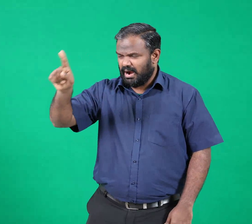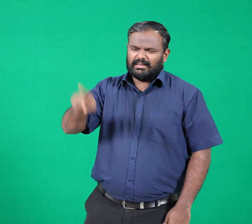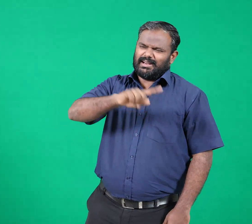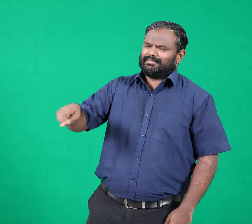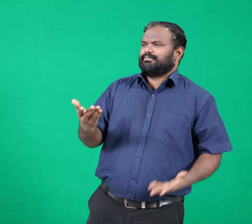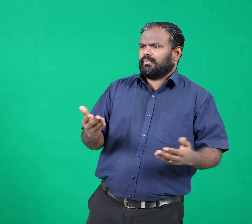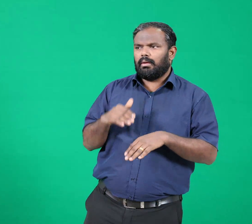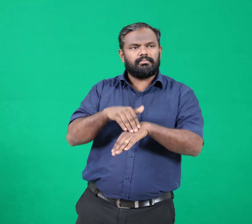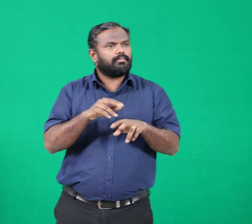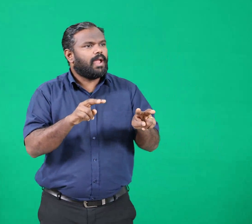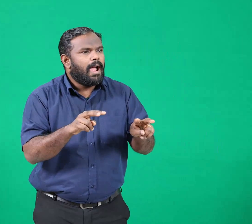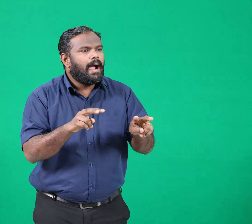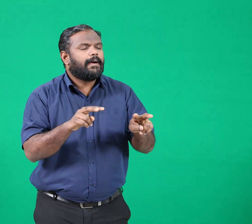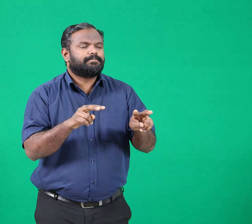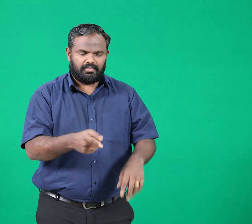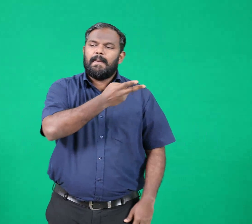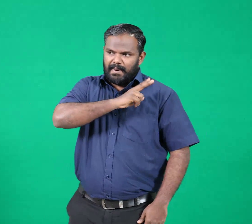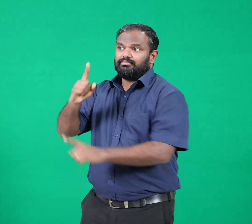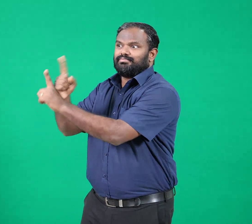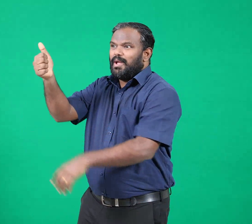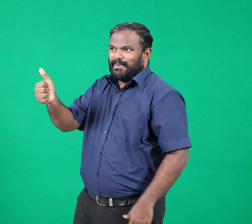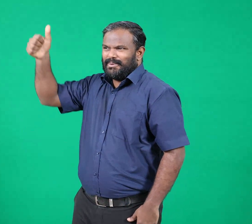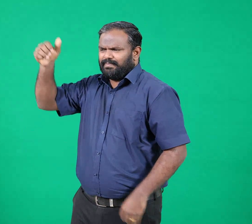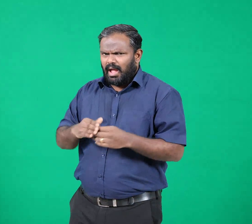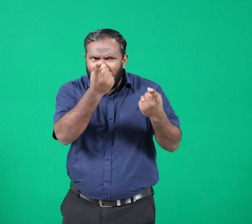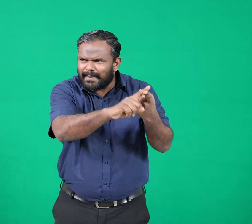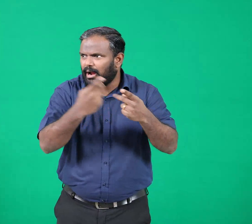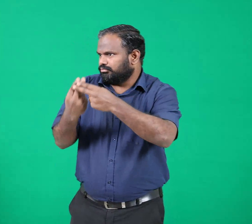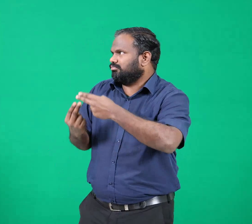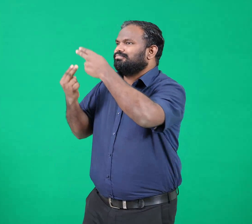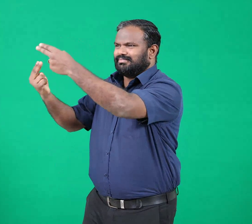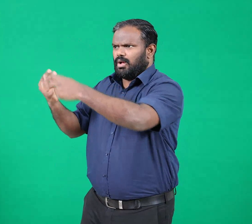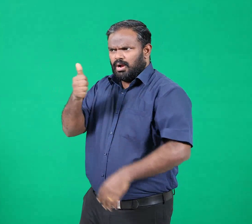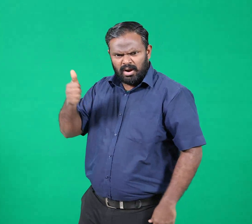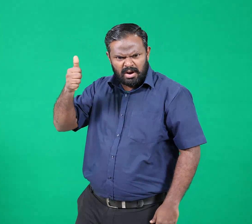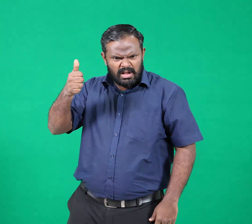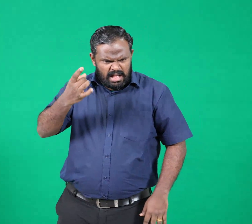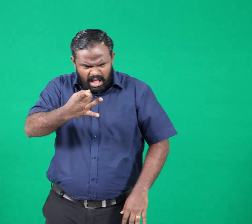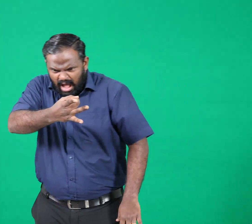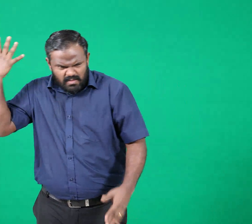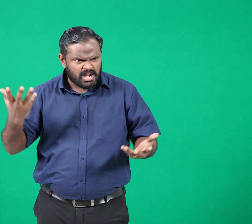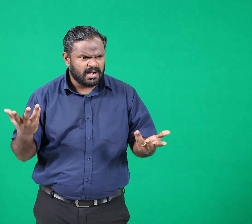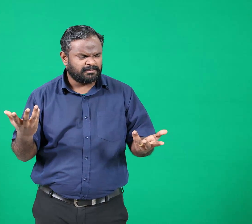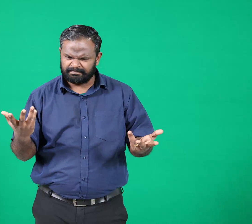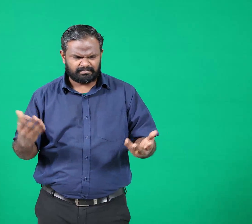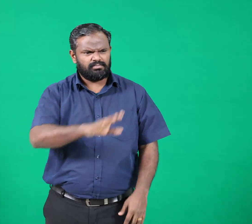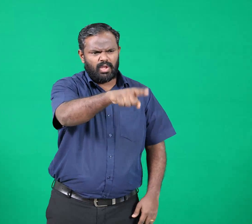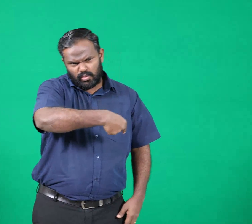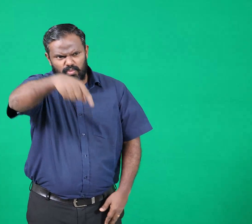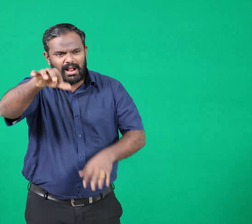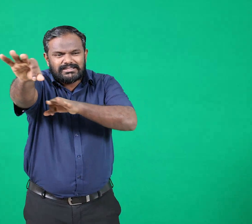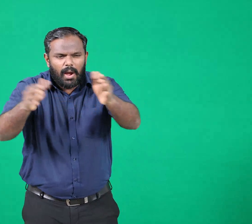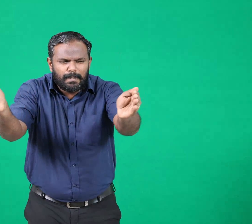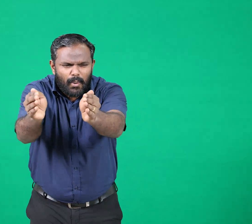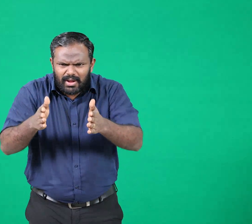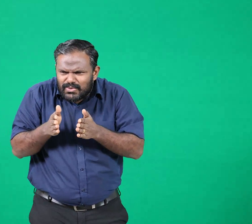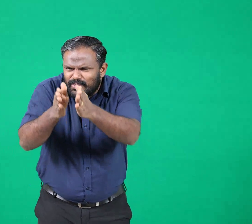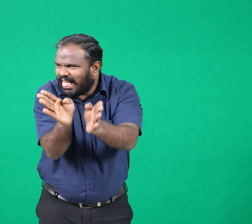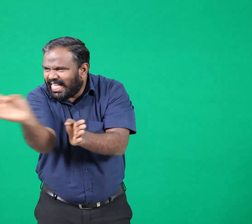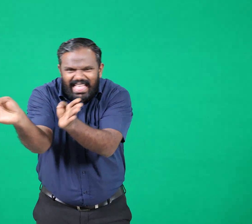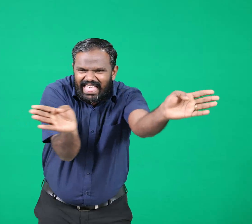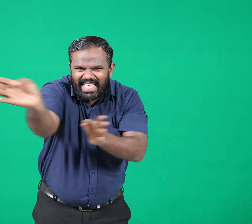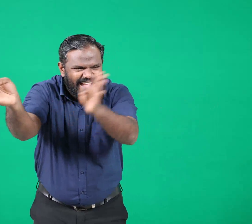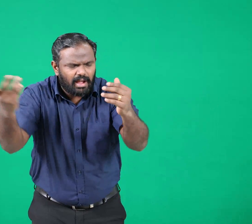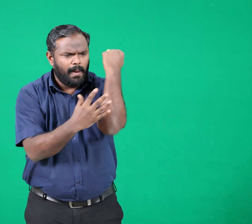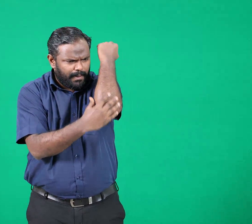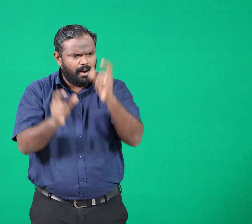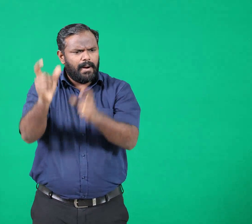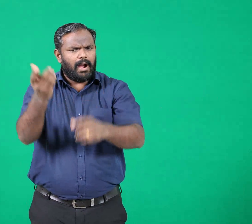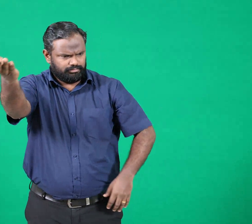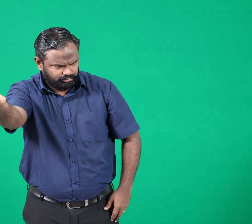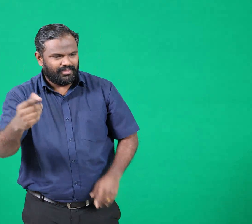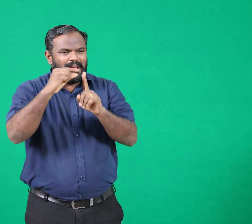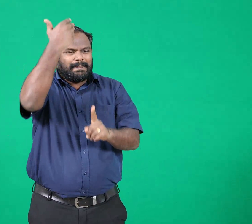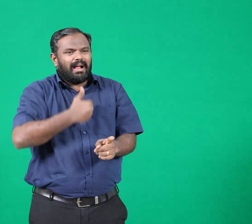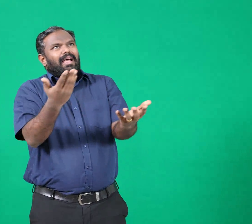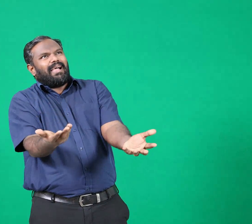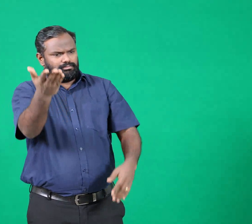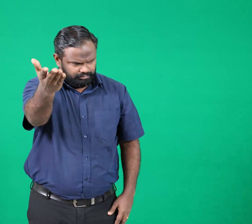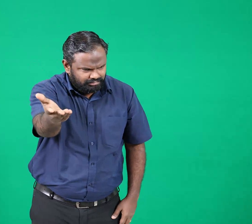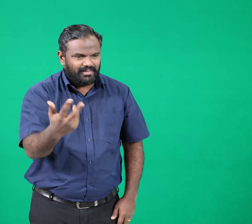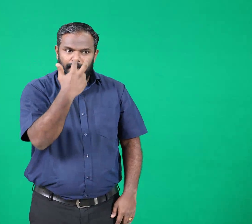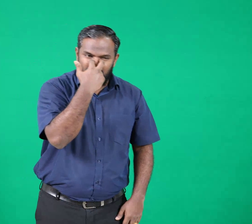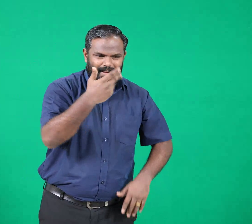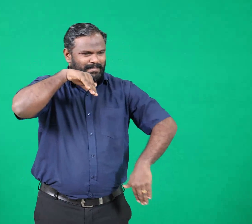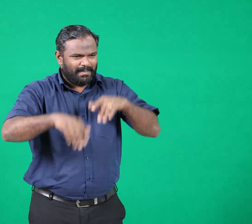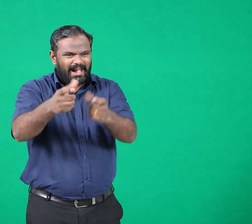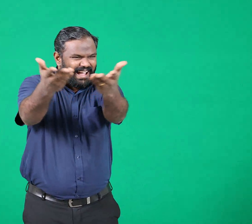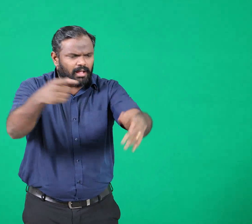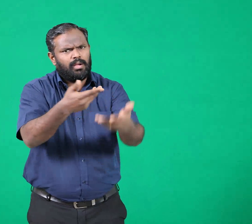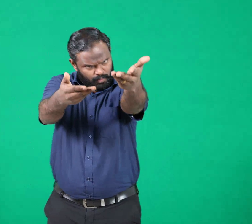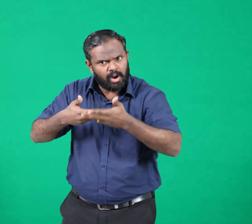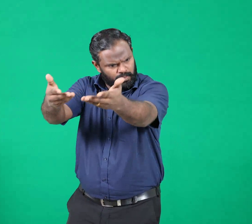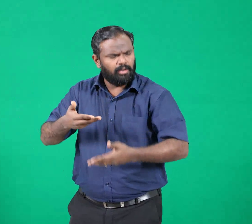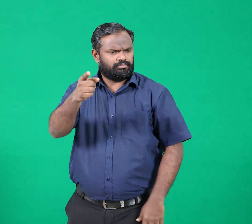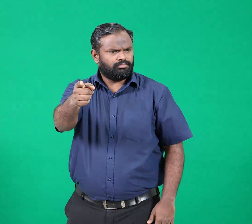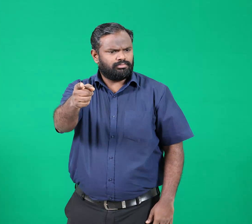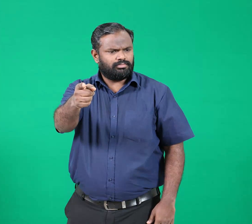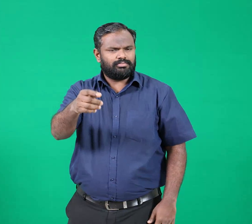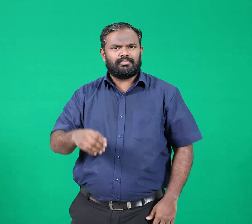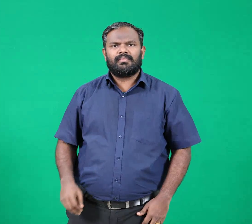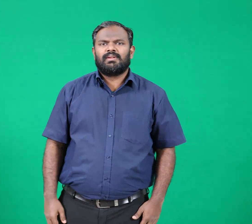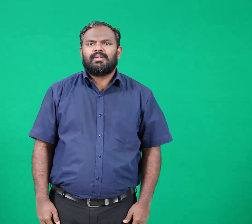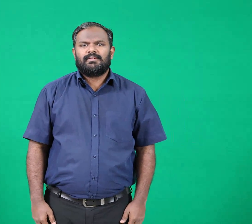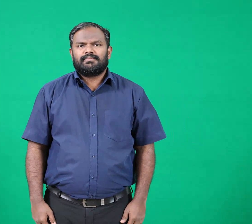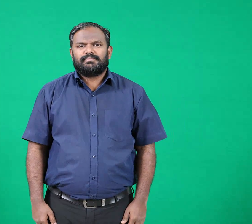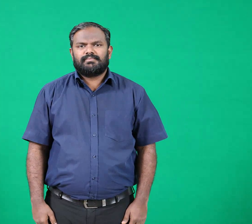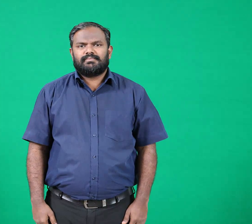Then the owner of the house became angry and said to his servant, ' Go out quickly into the streets and alleys of the city, and bring in the poor, the crippled, the blind, and the lame.'